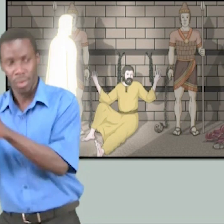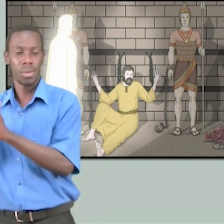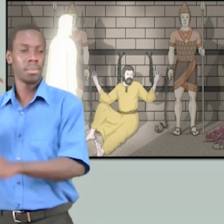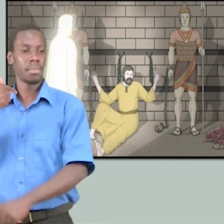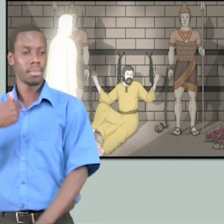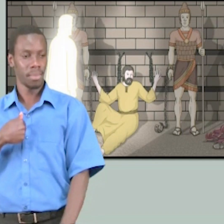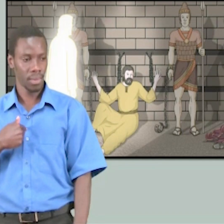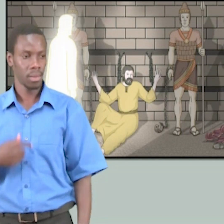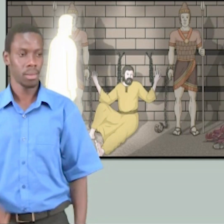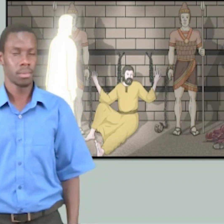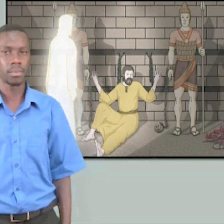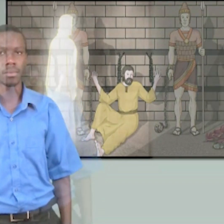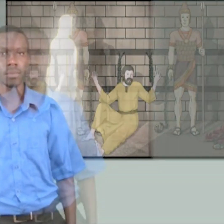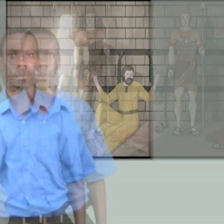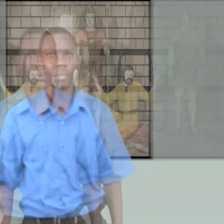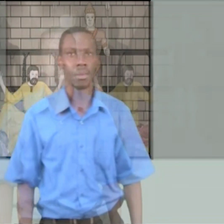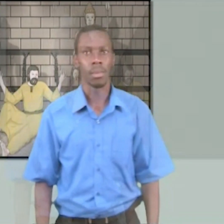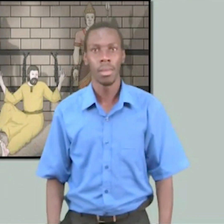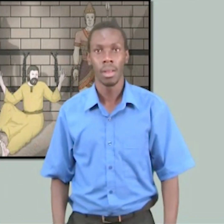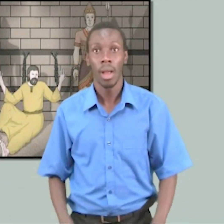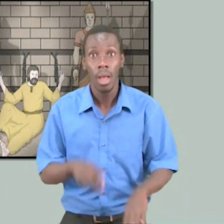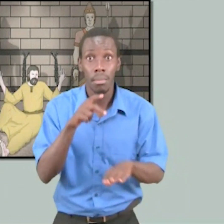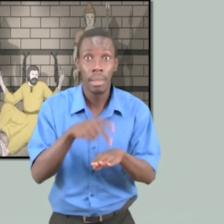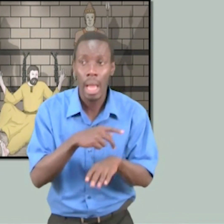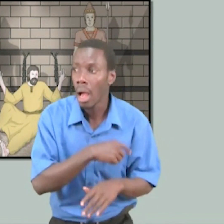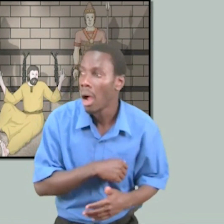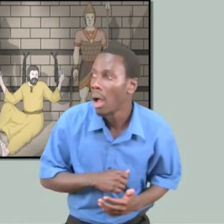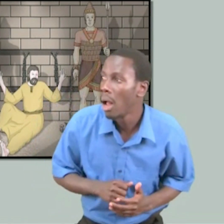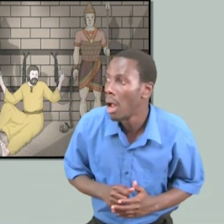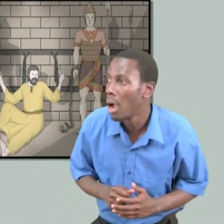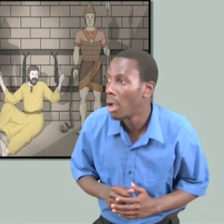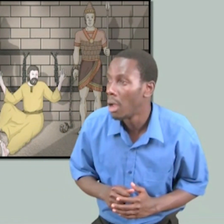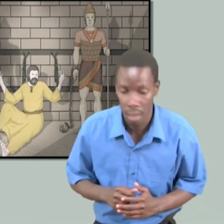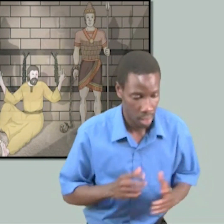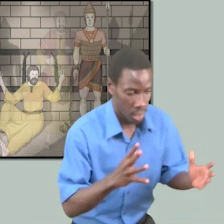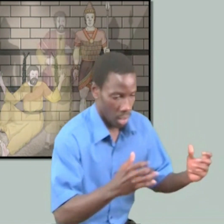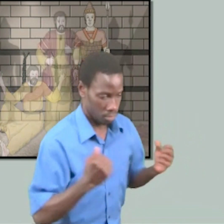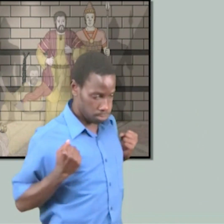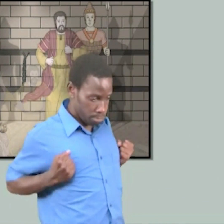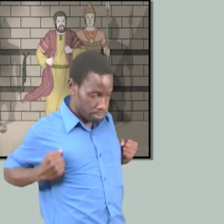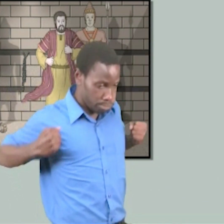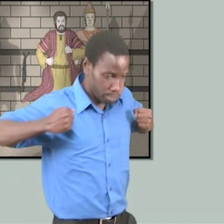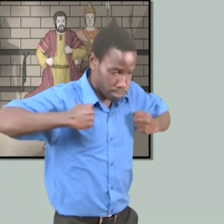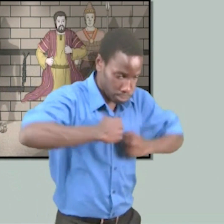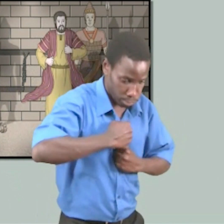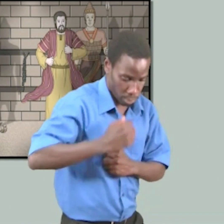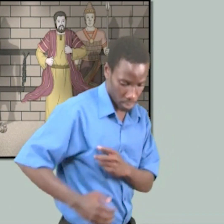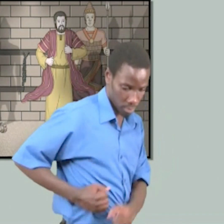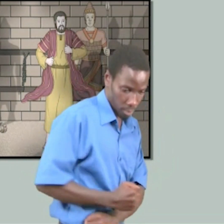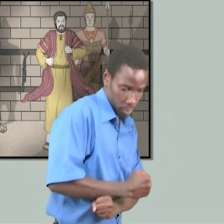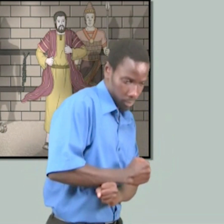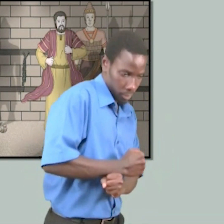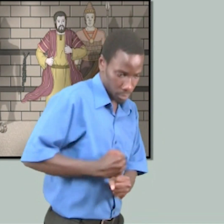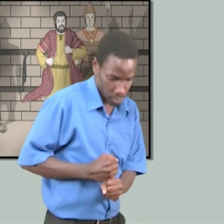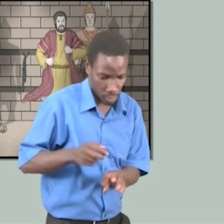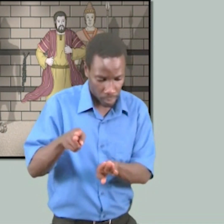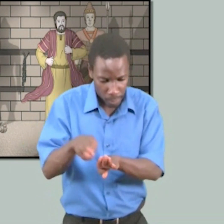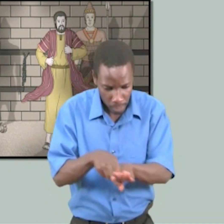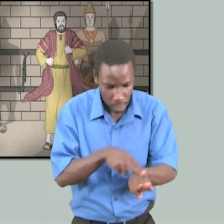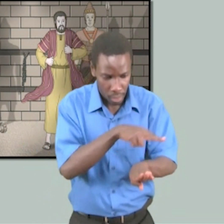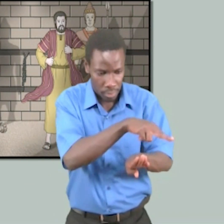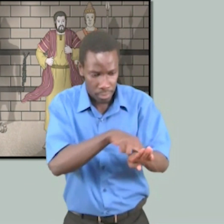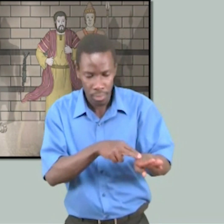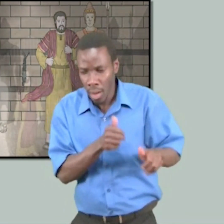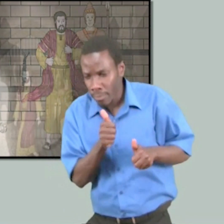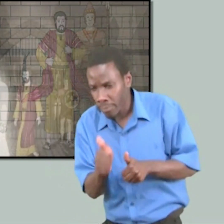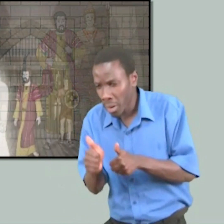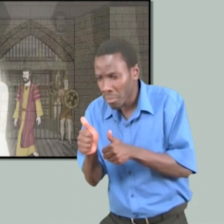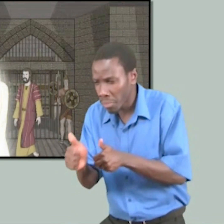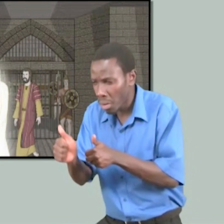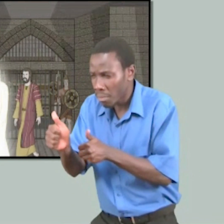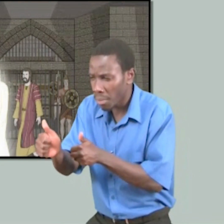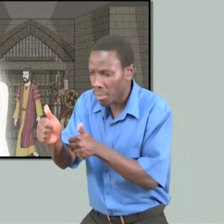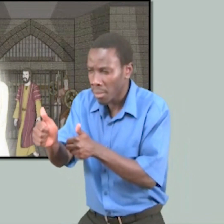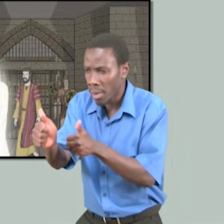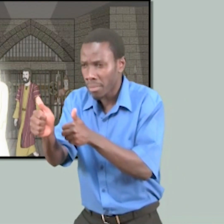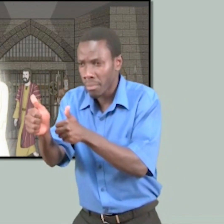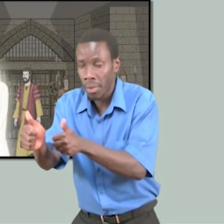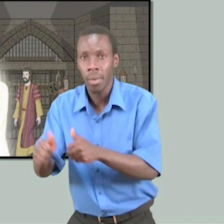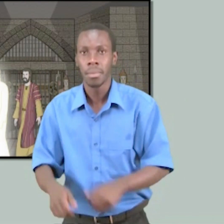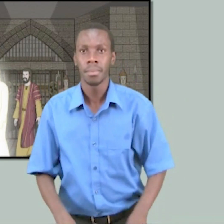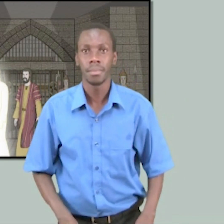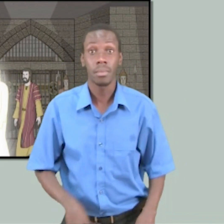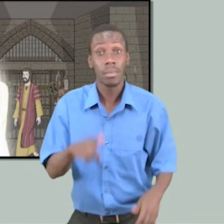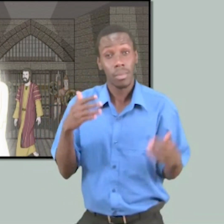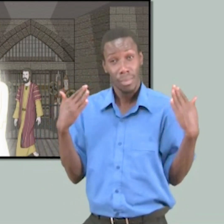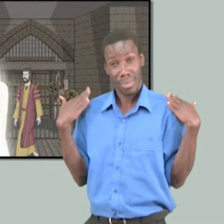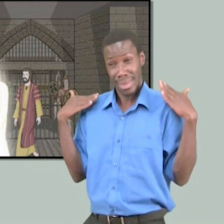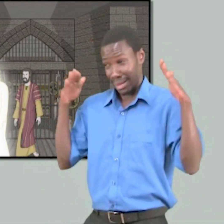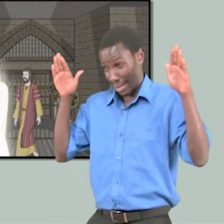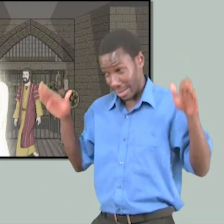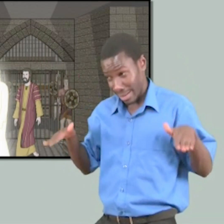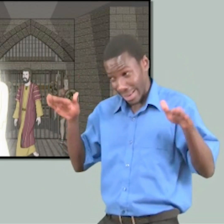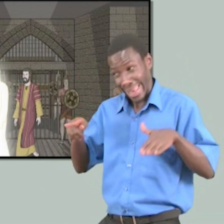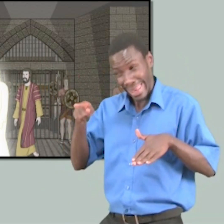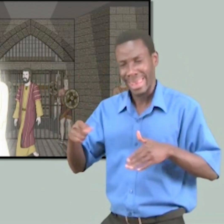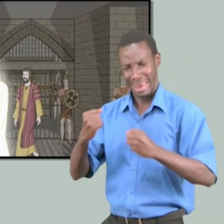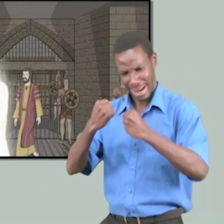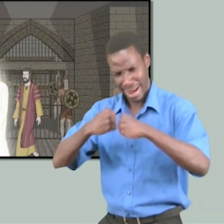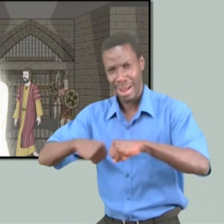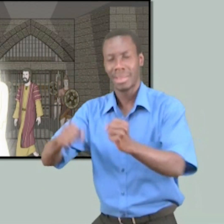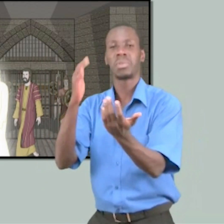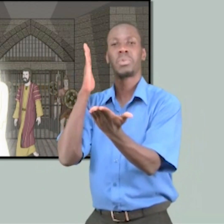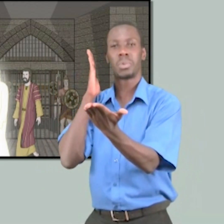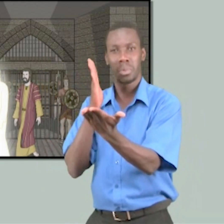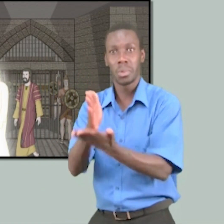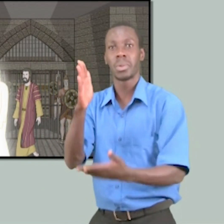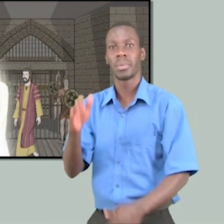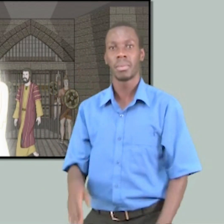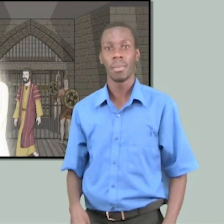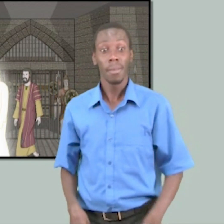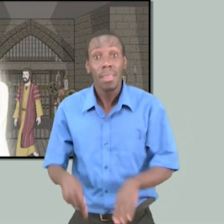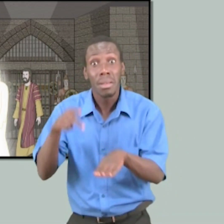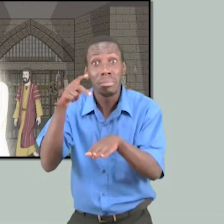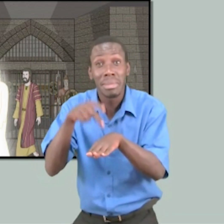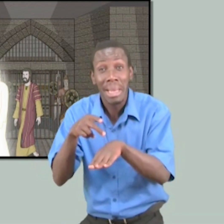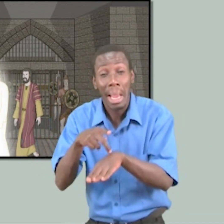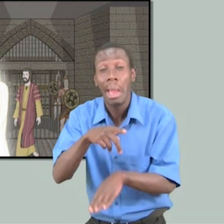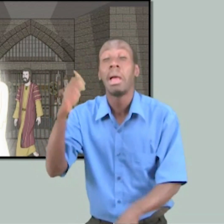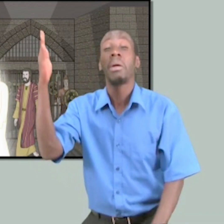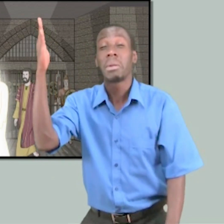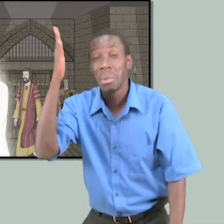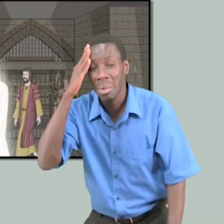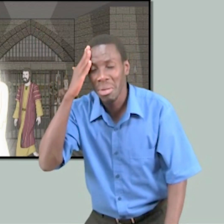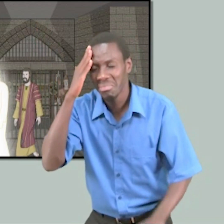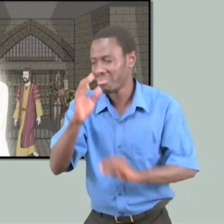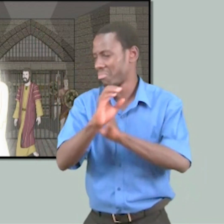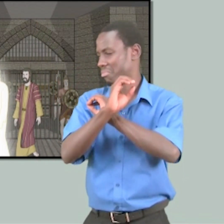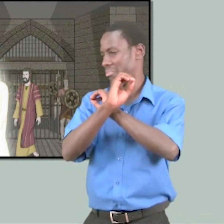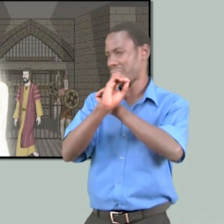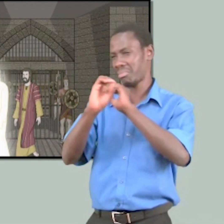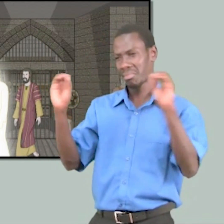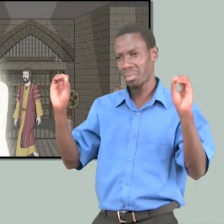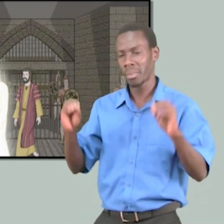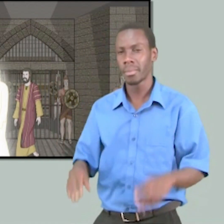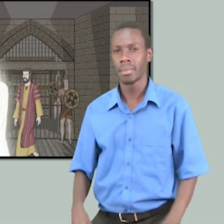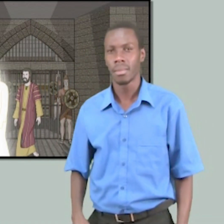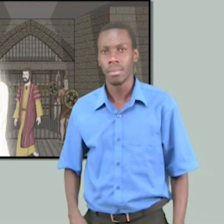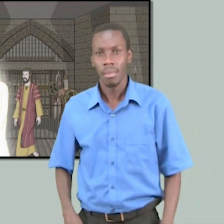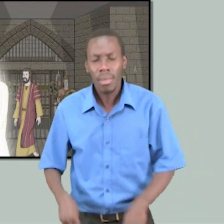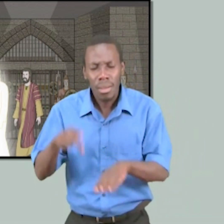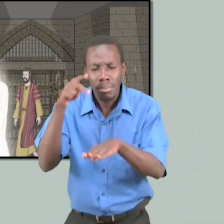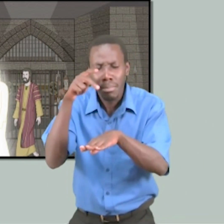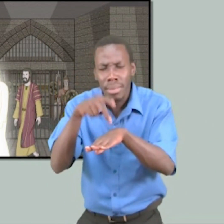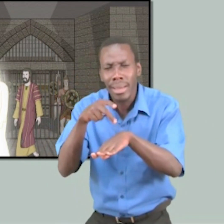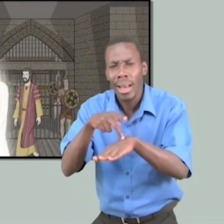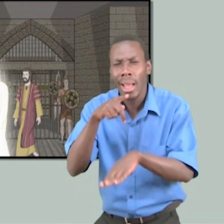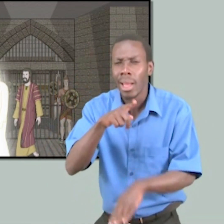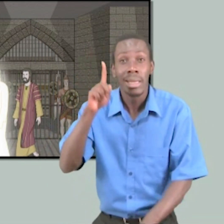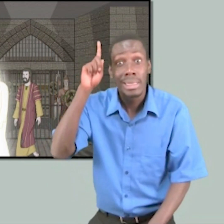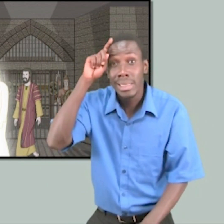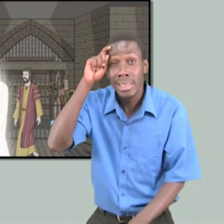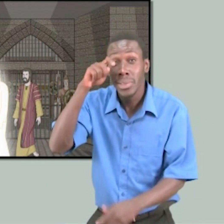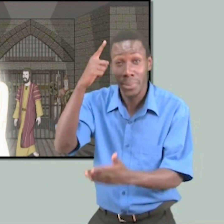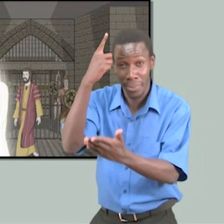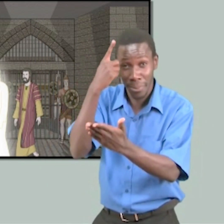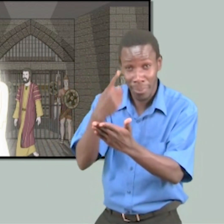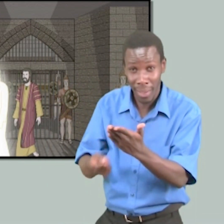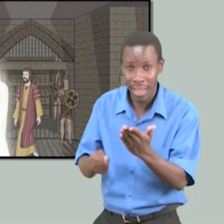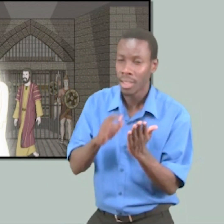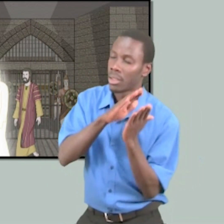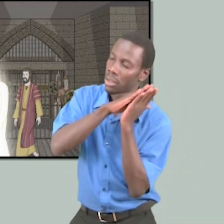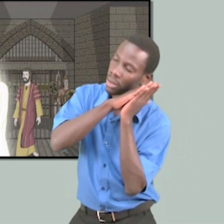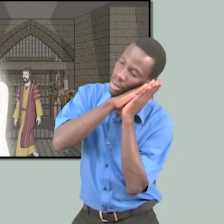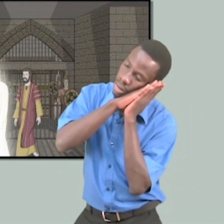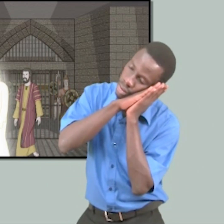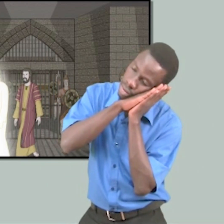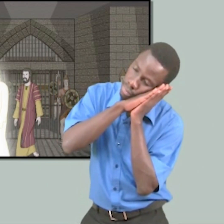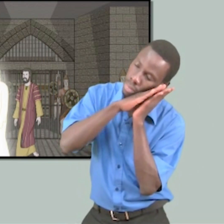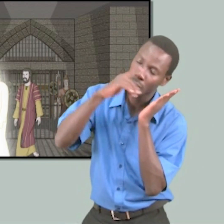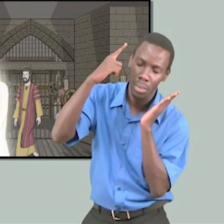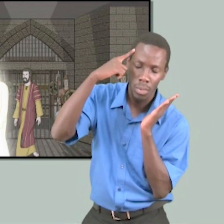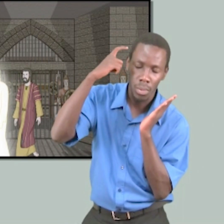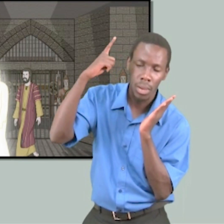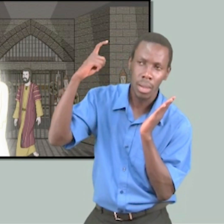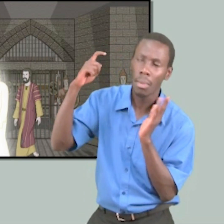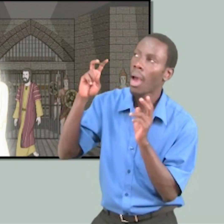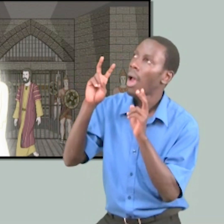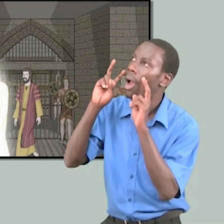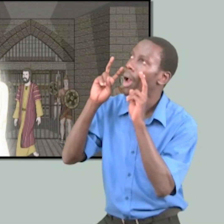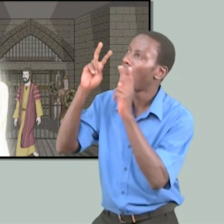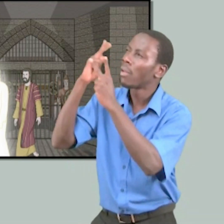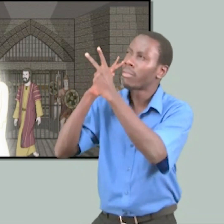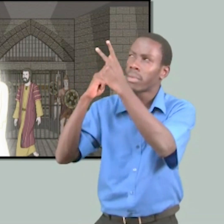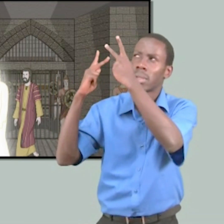So Peter followed him out, but he was unaware that what the angel was doing was real.